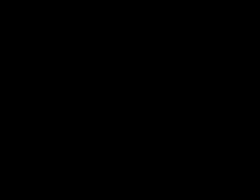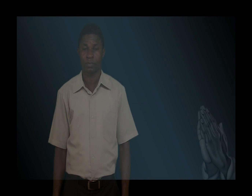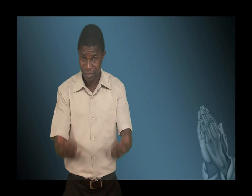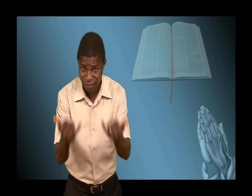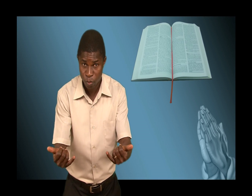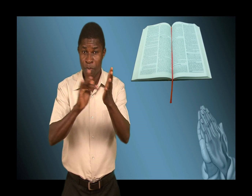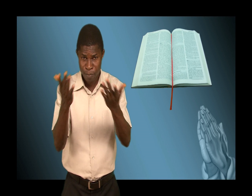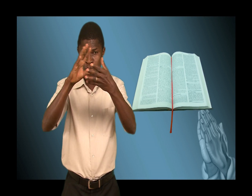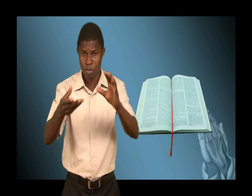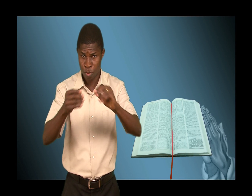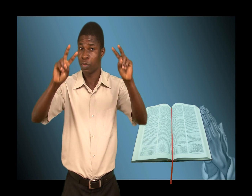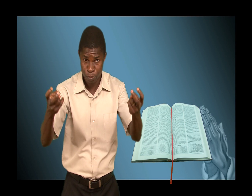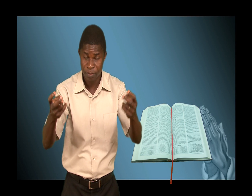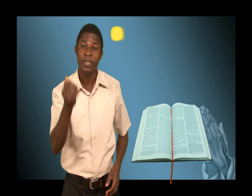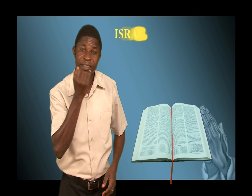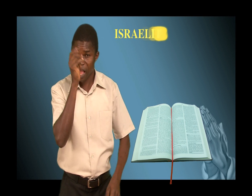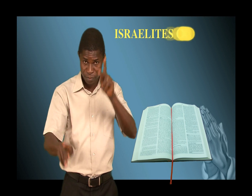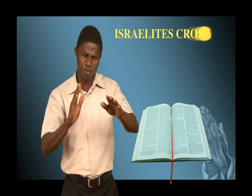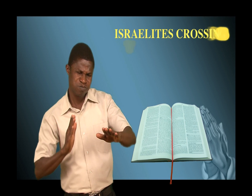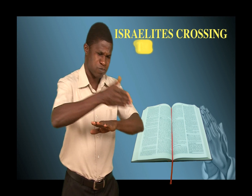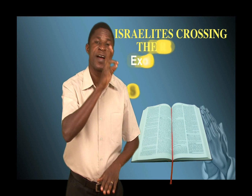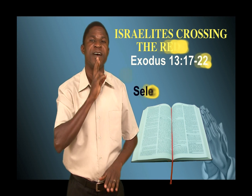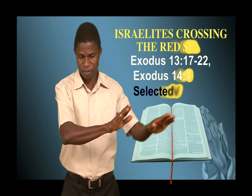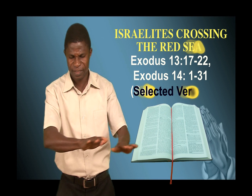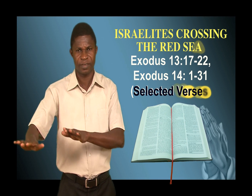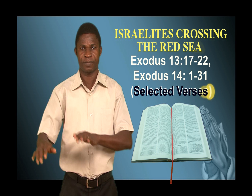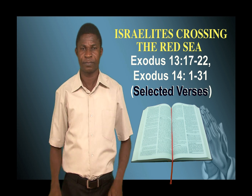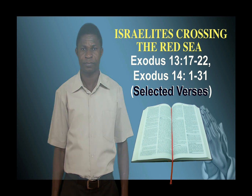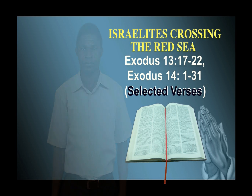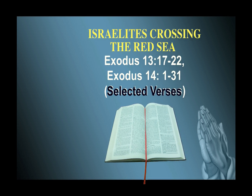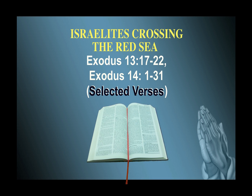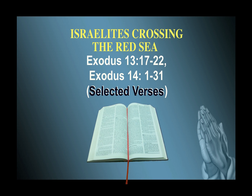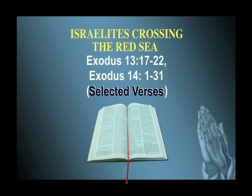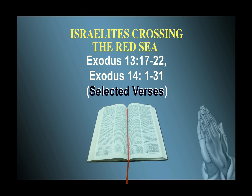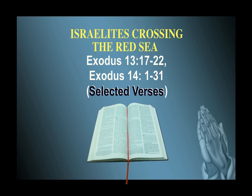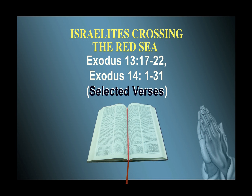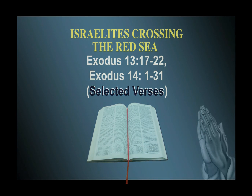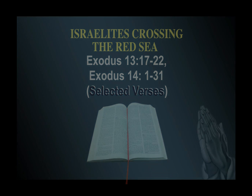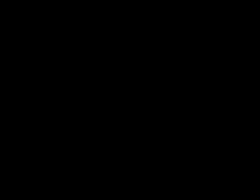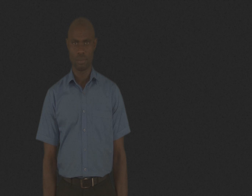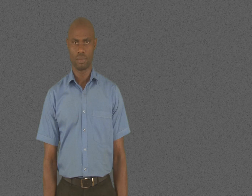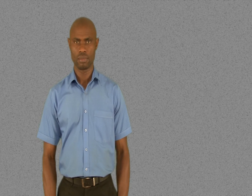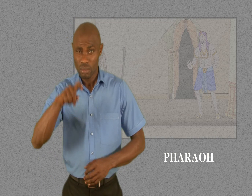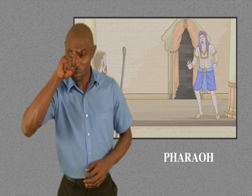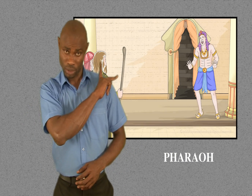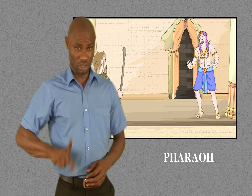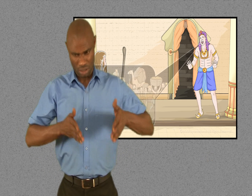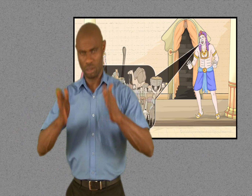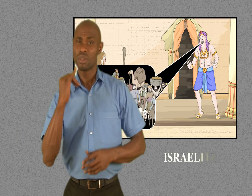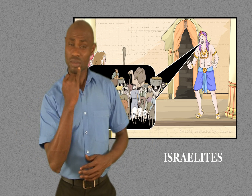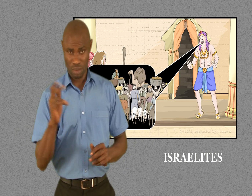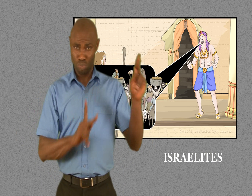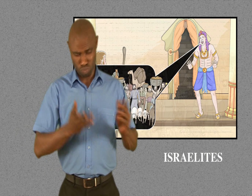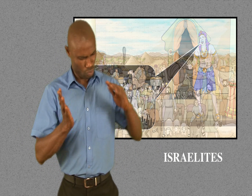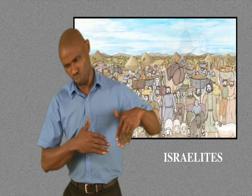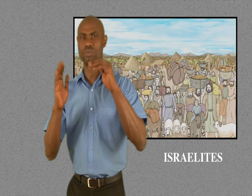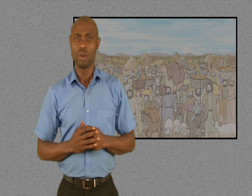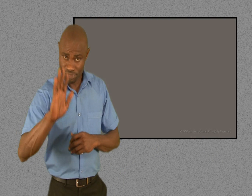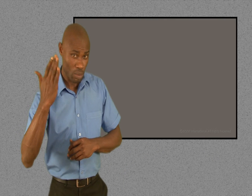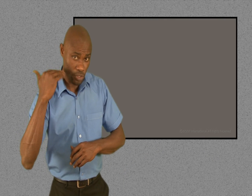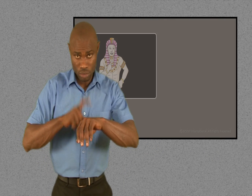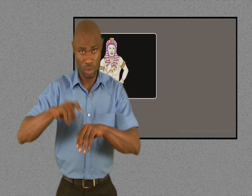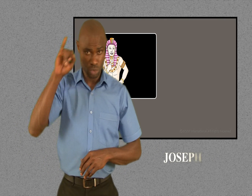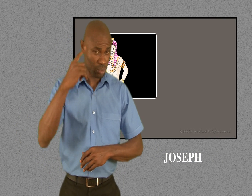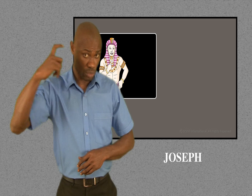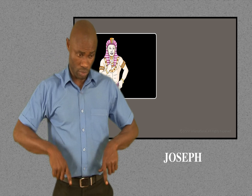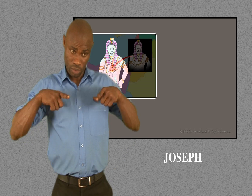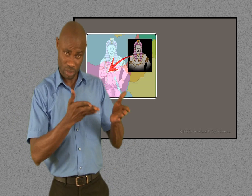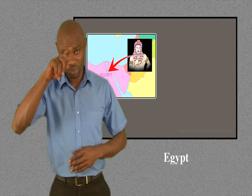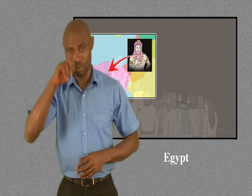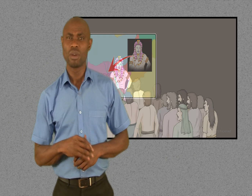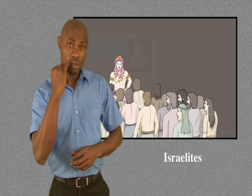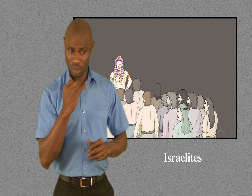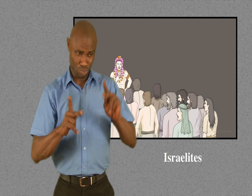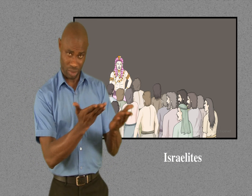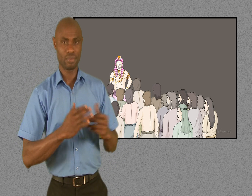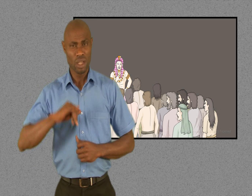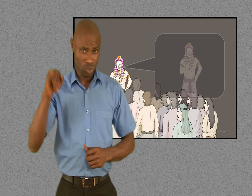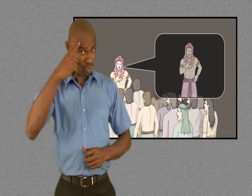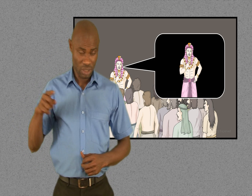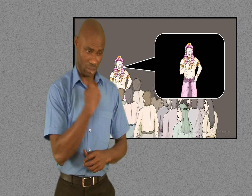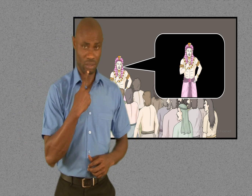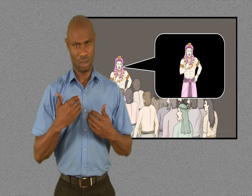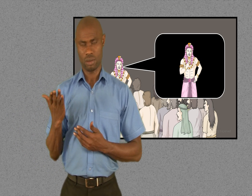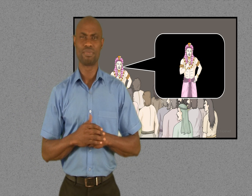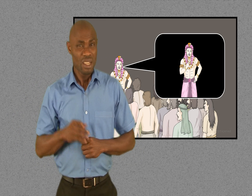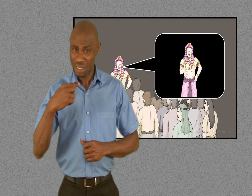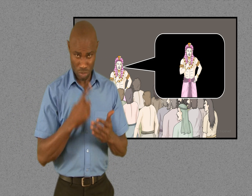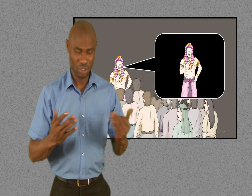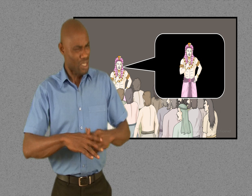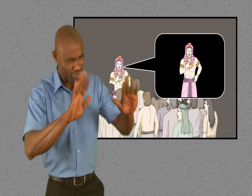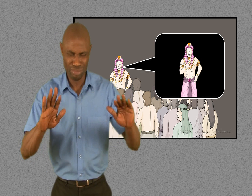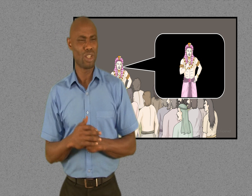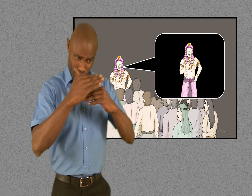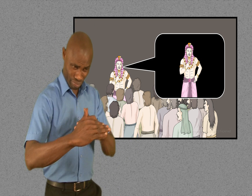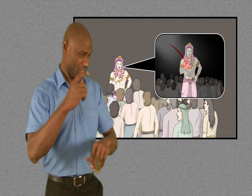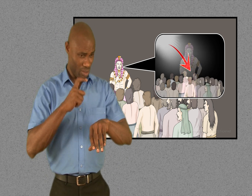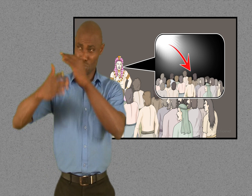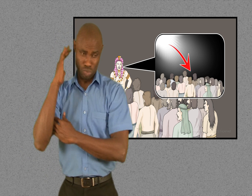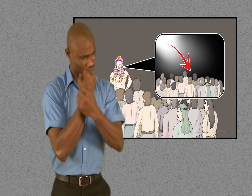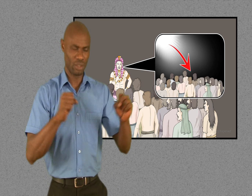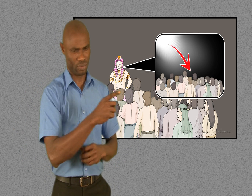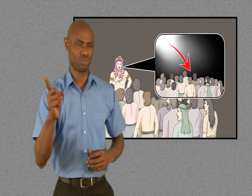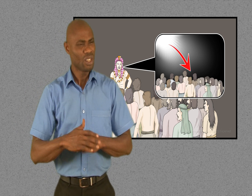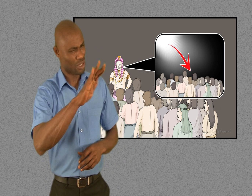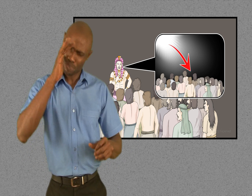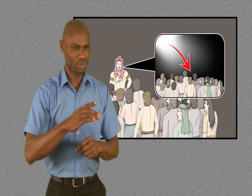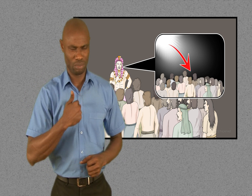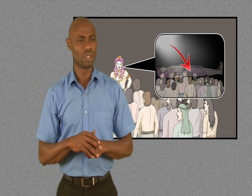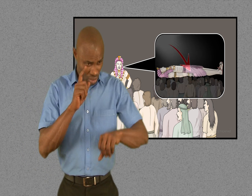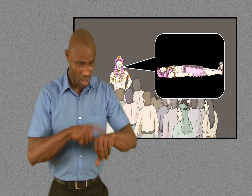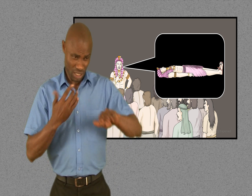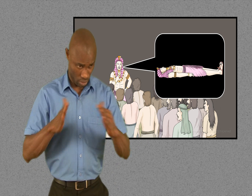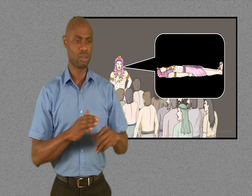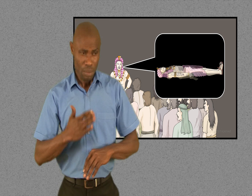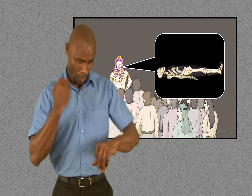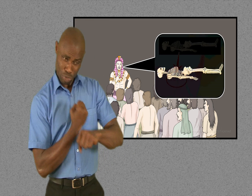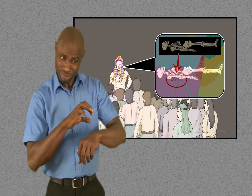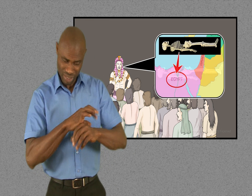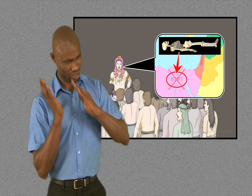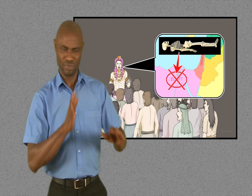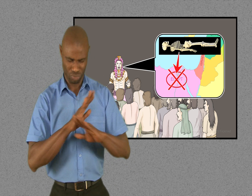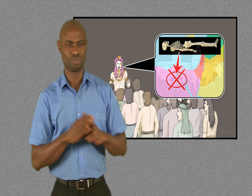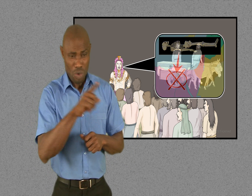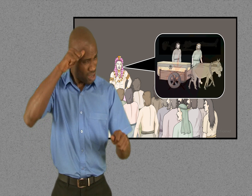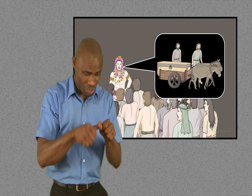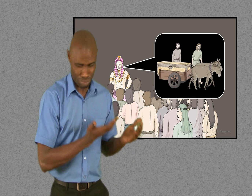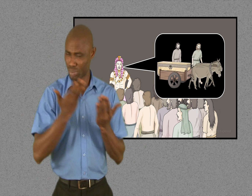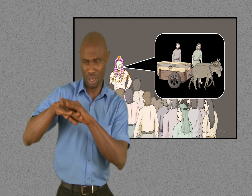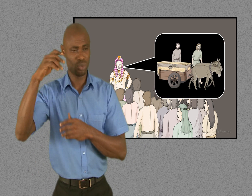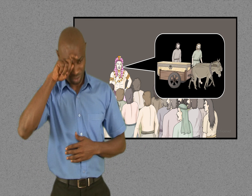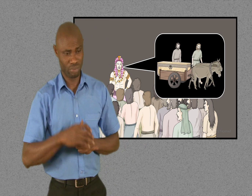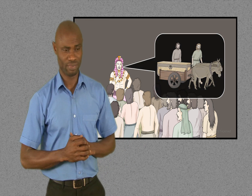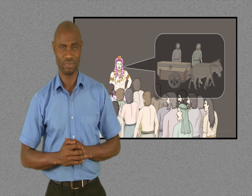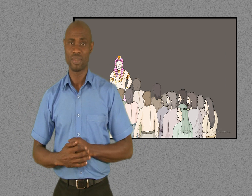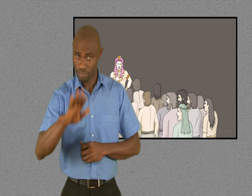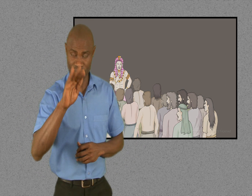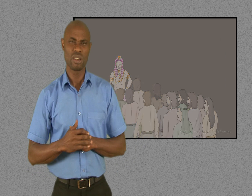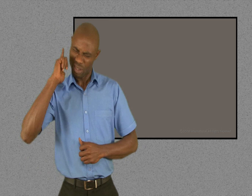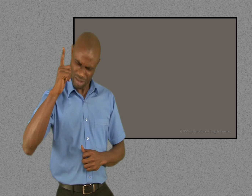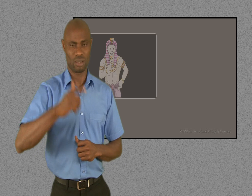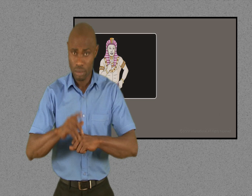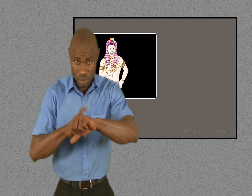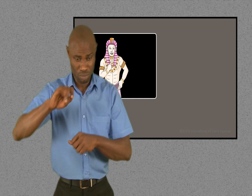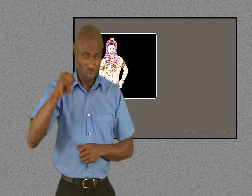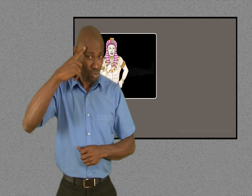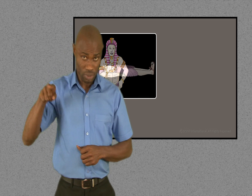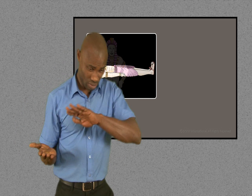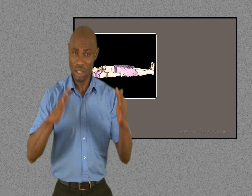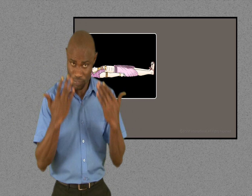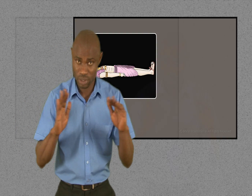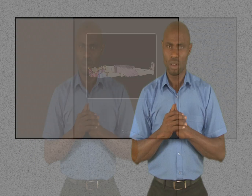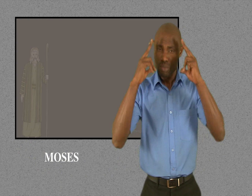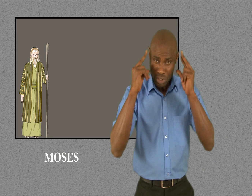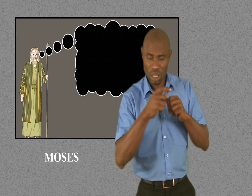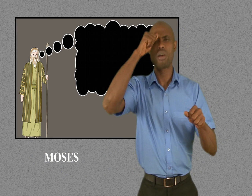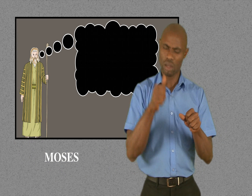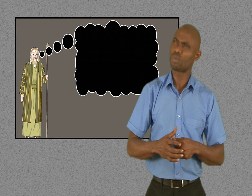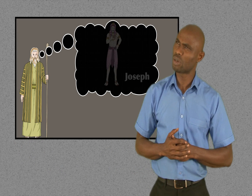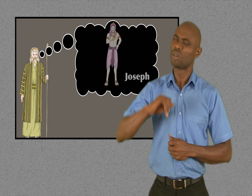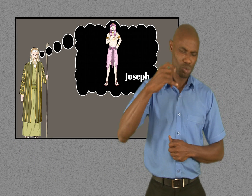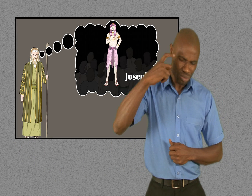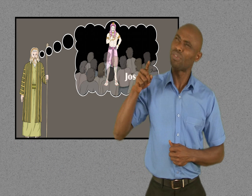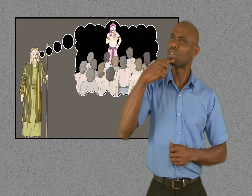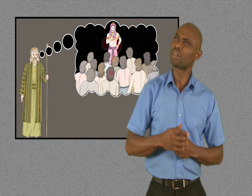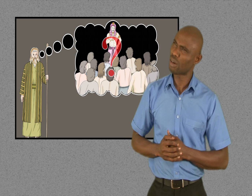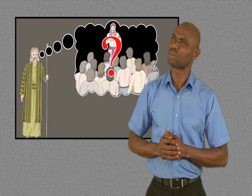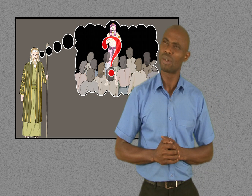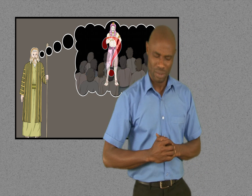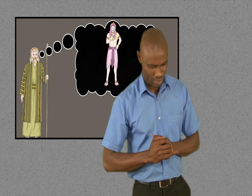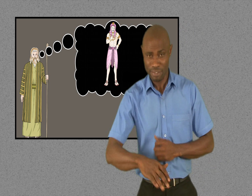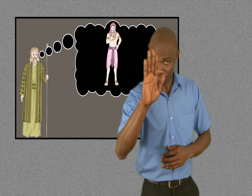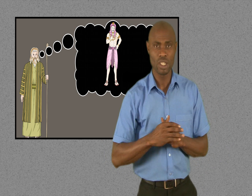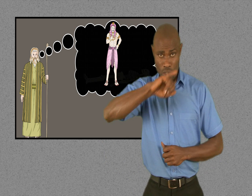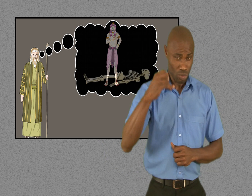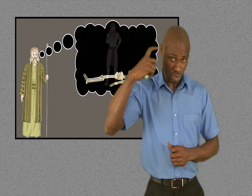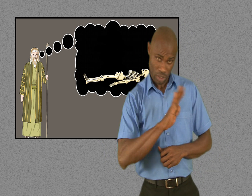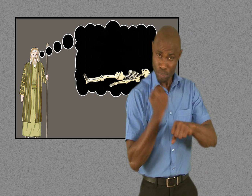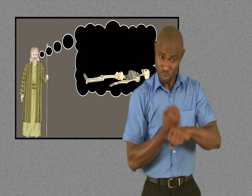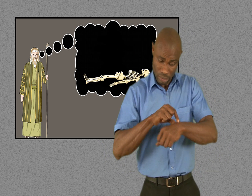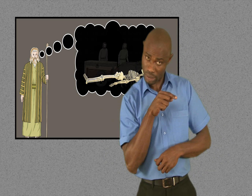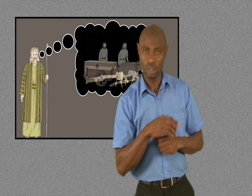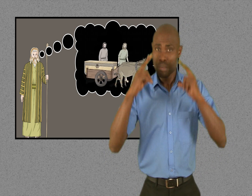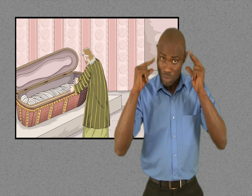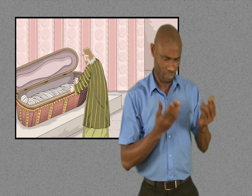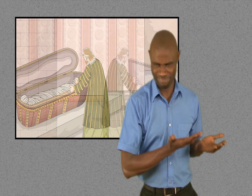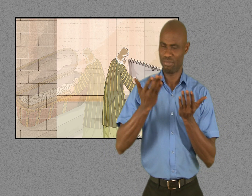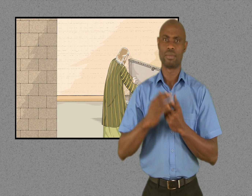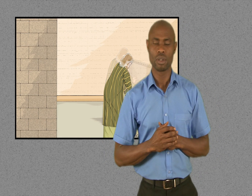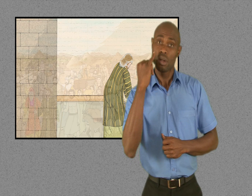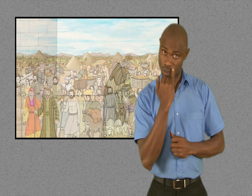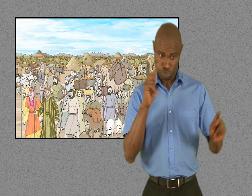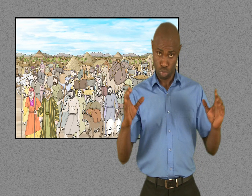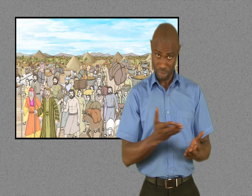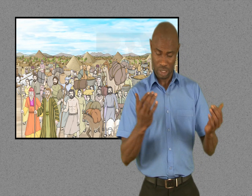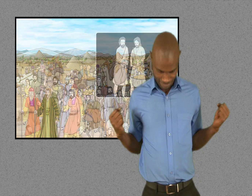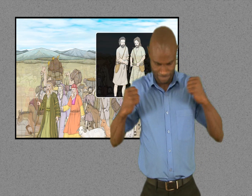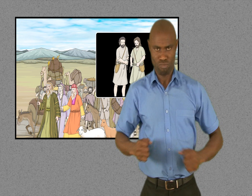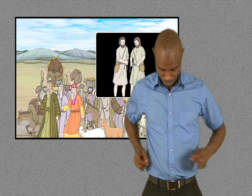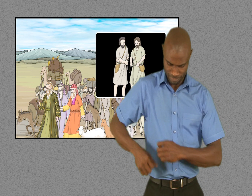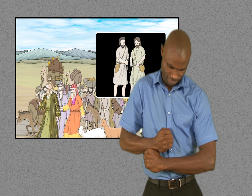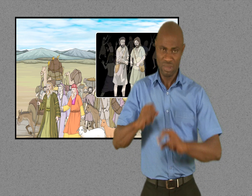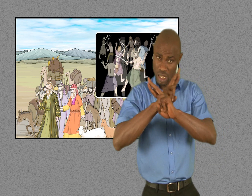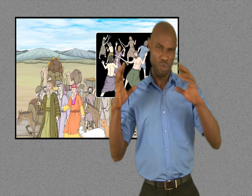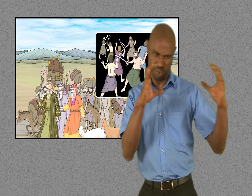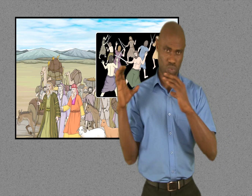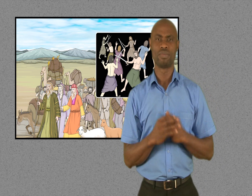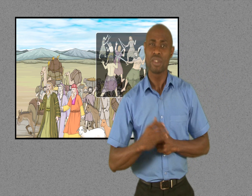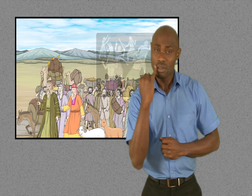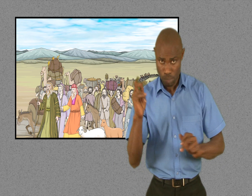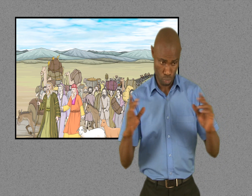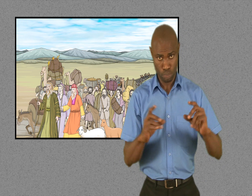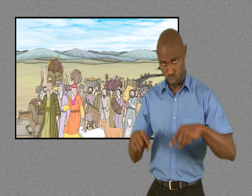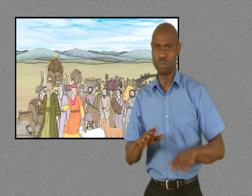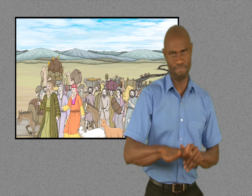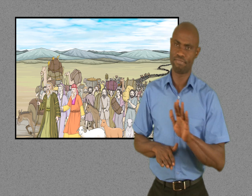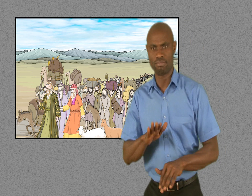When Pharaoh let the people go, God did not lead them along the road through the land of the Philistines, though it was shorter.